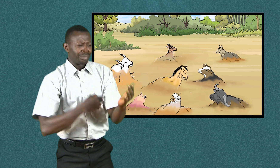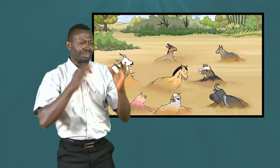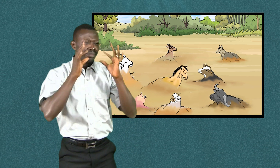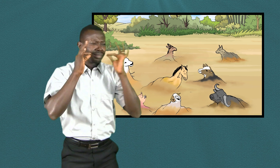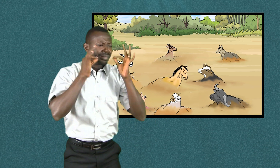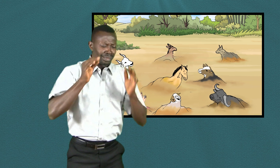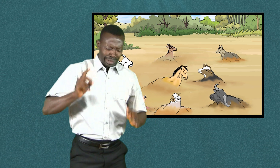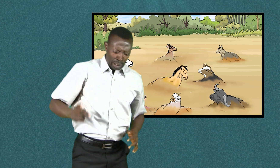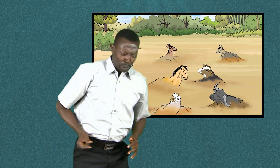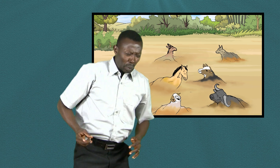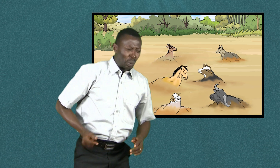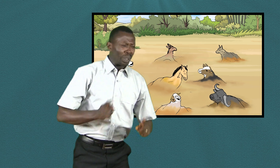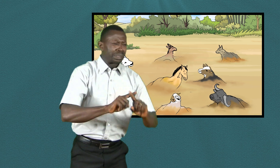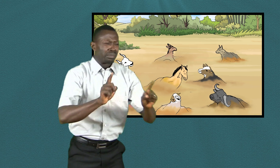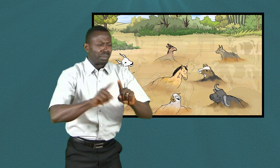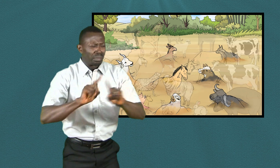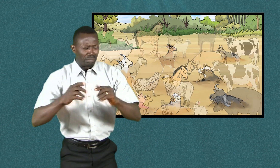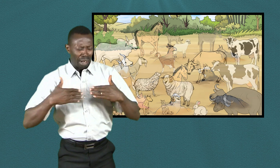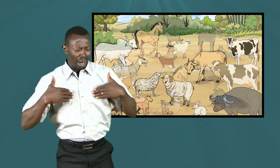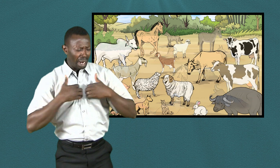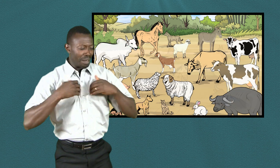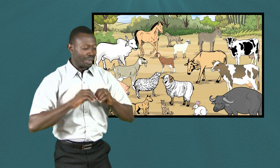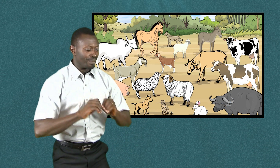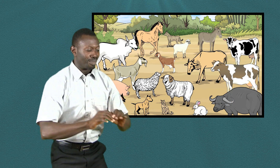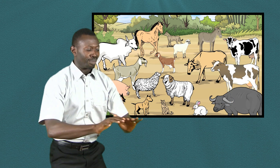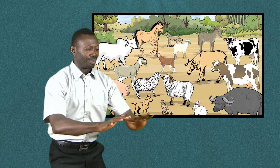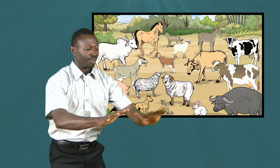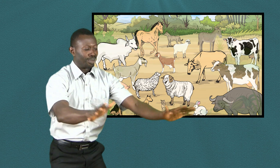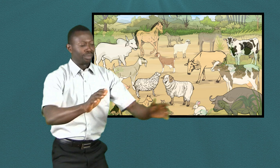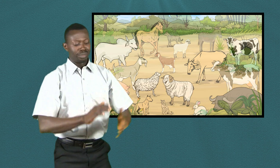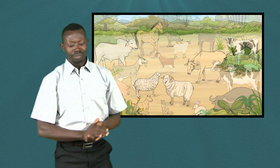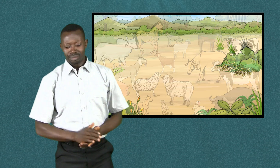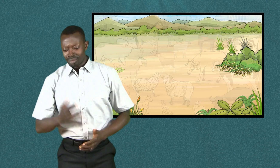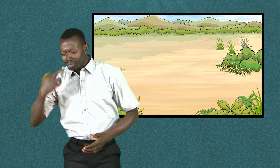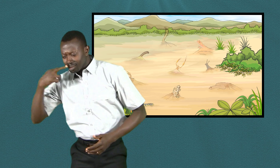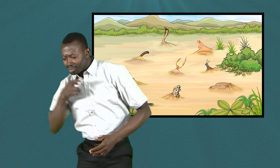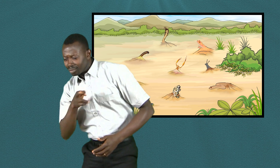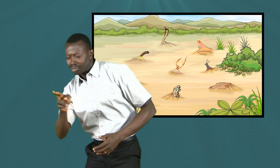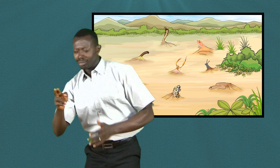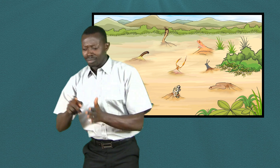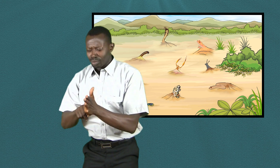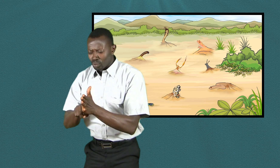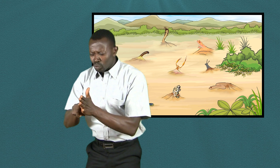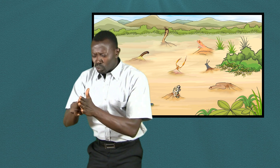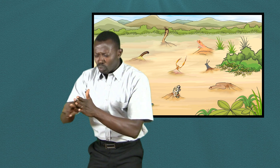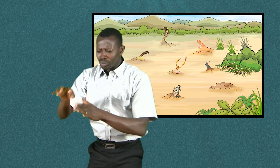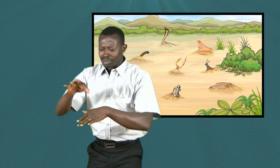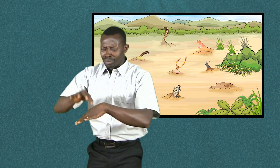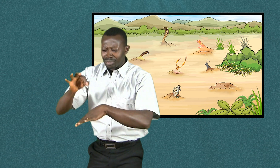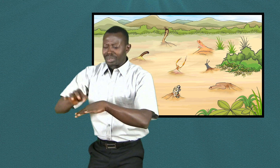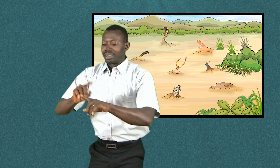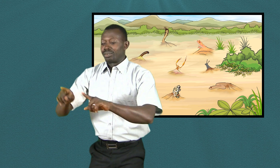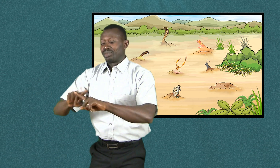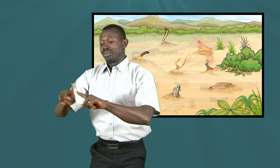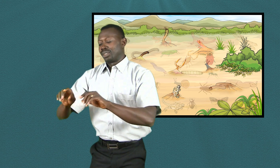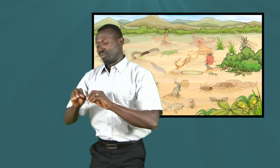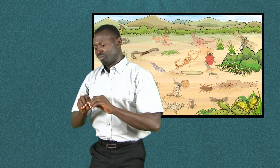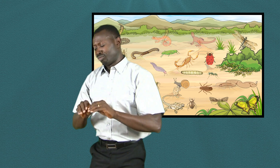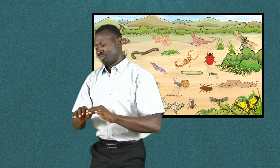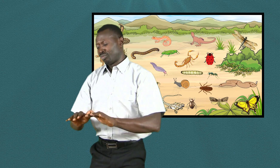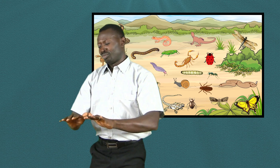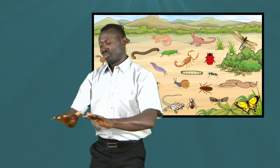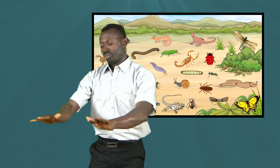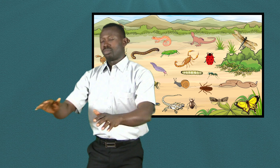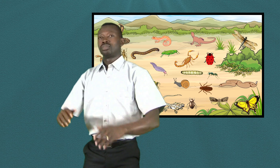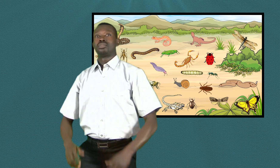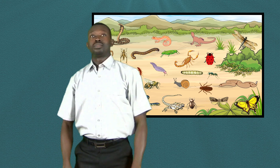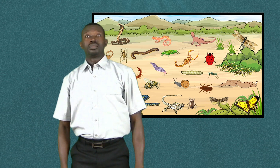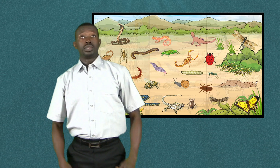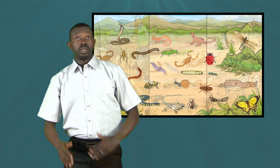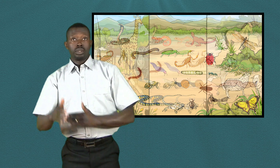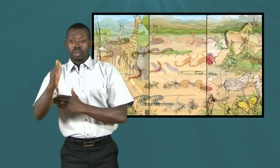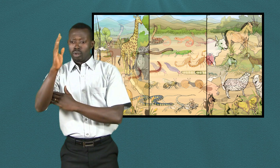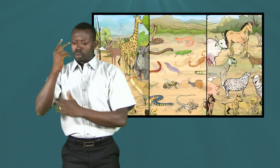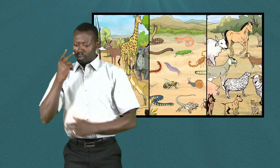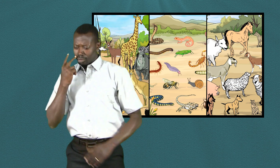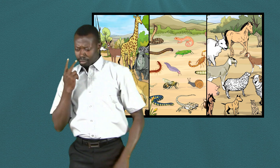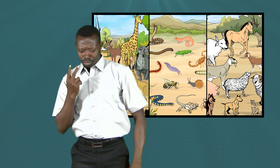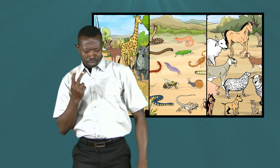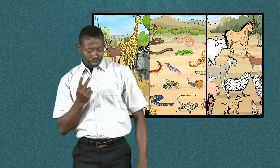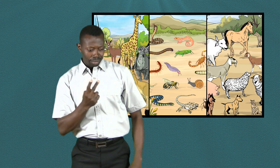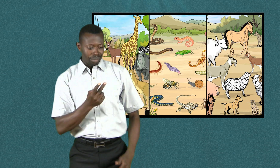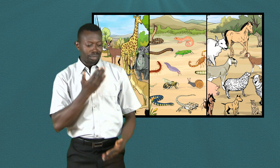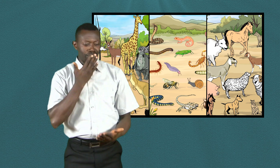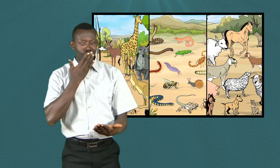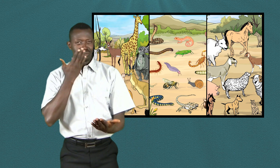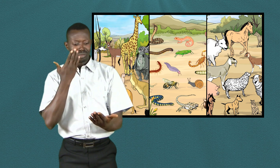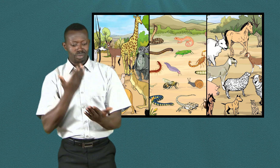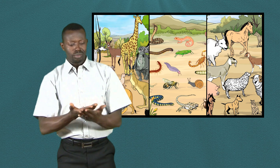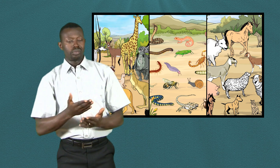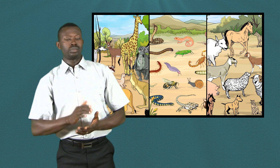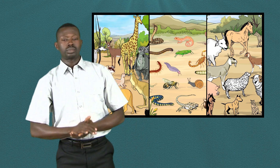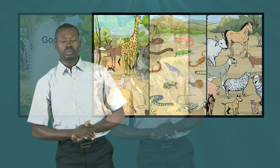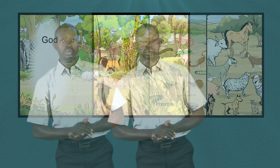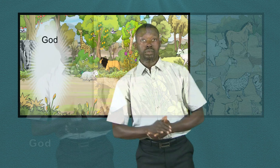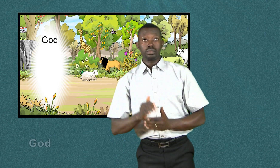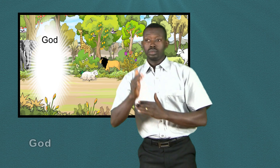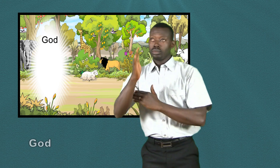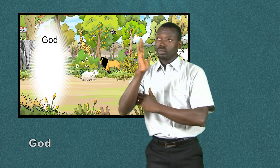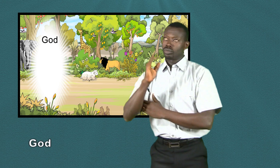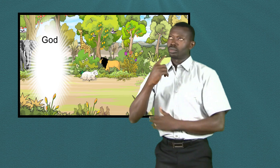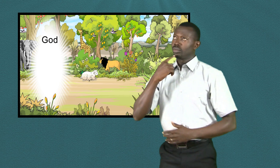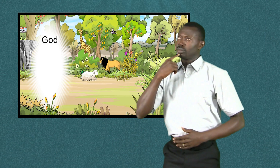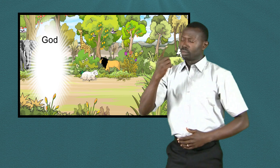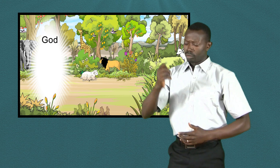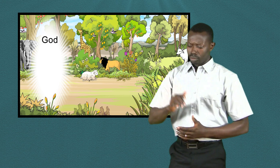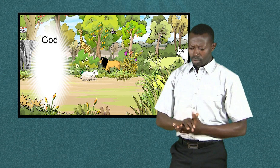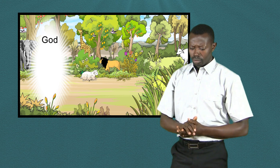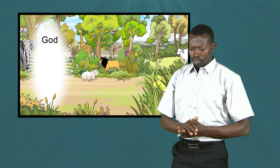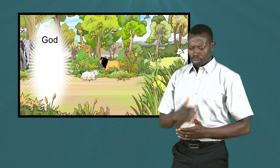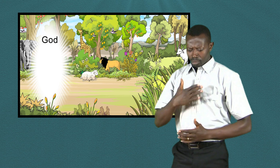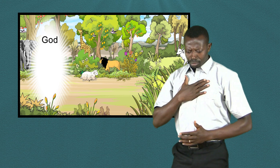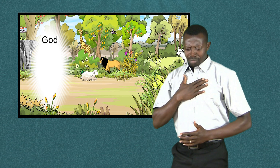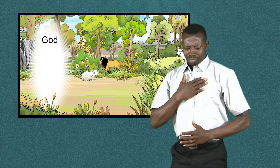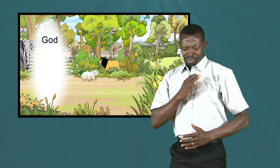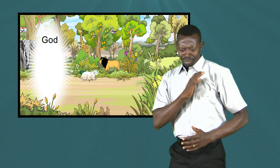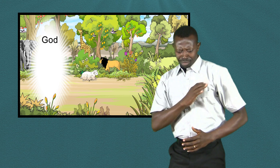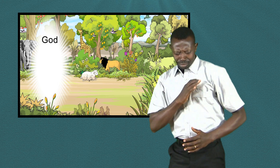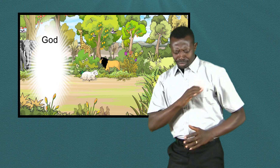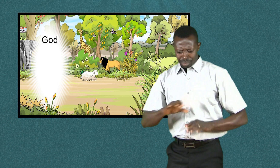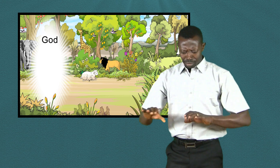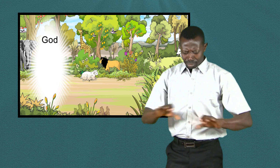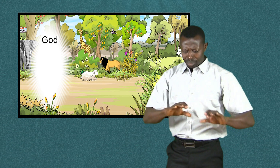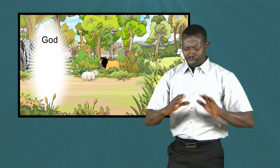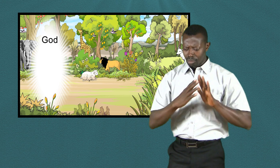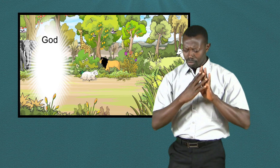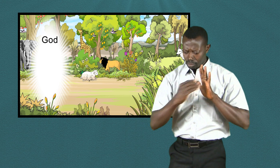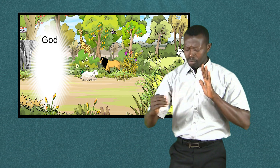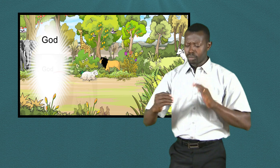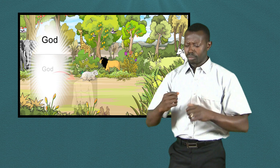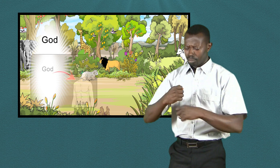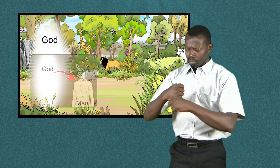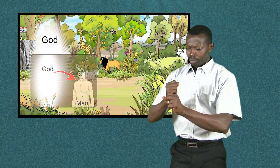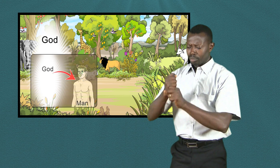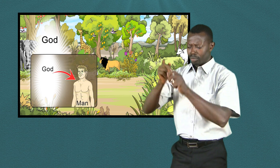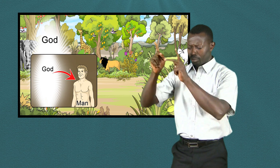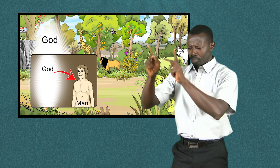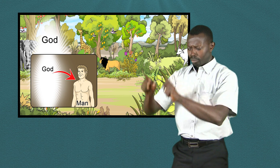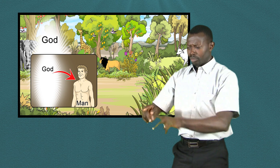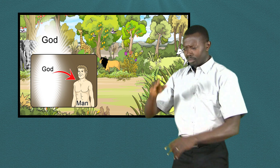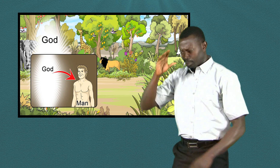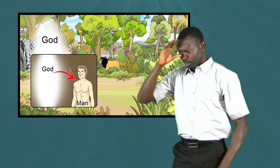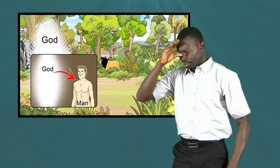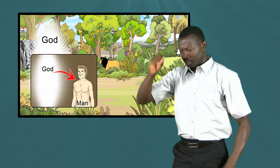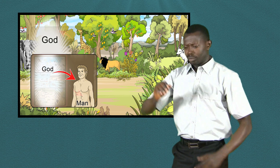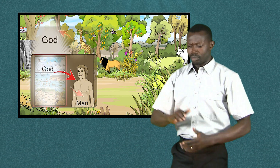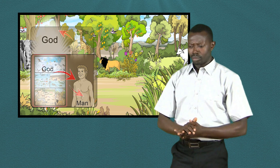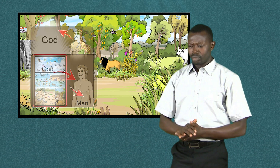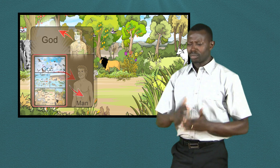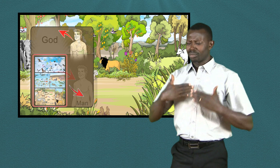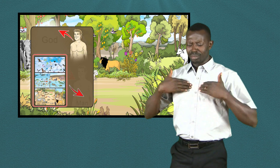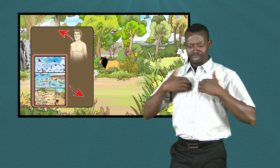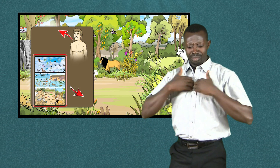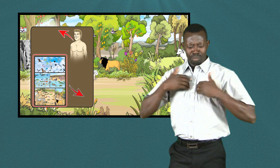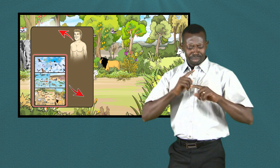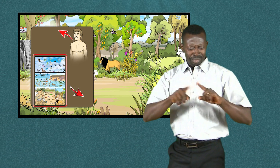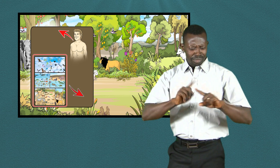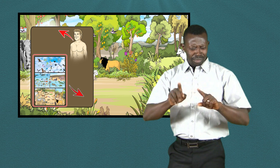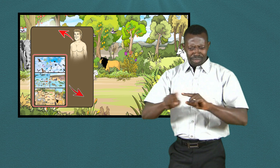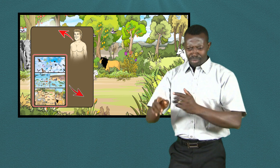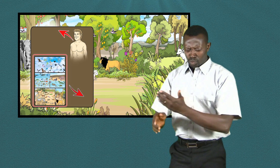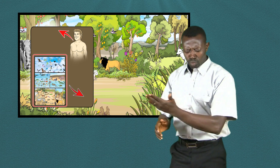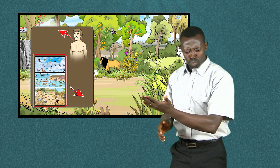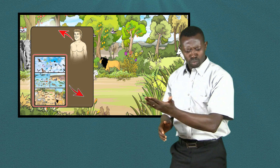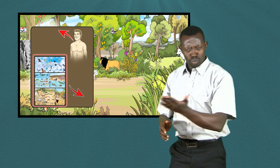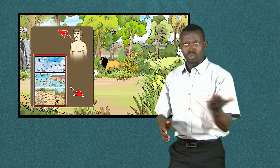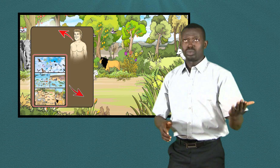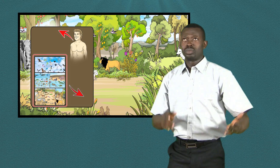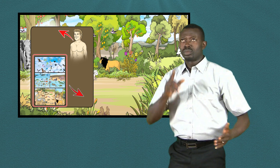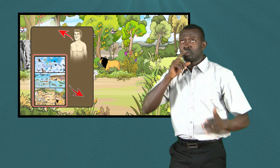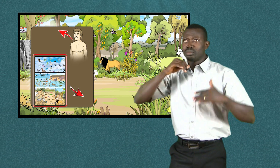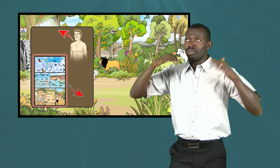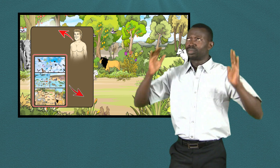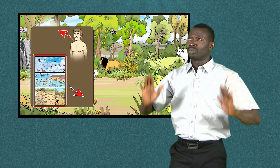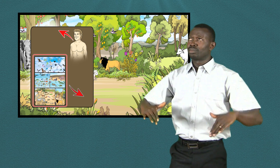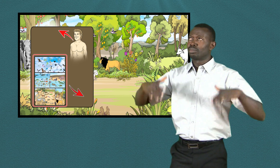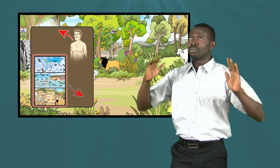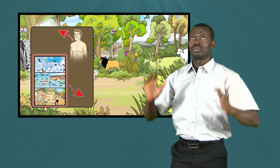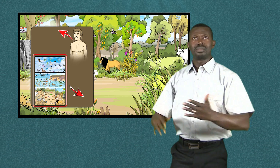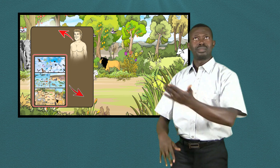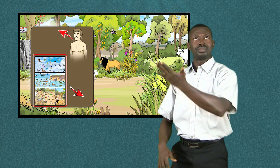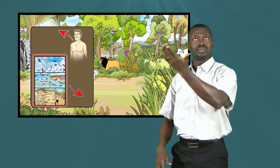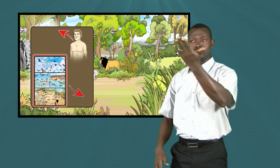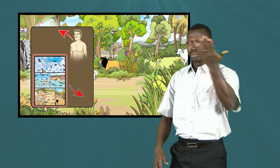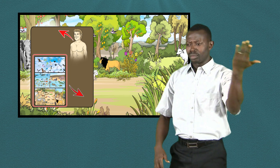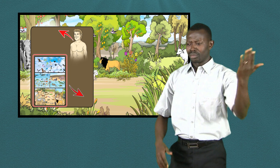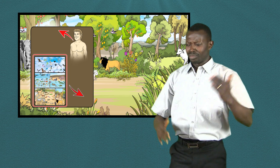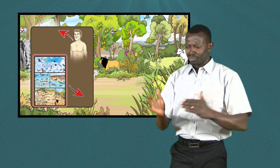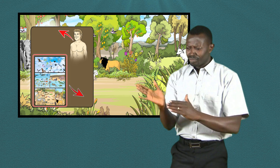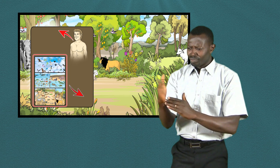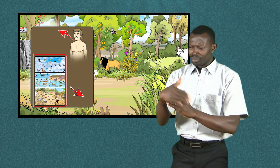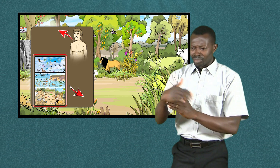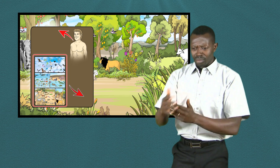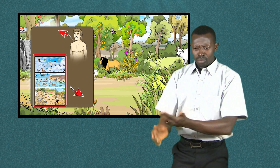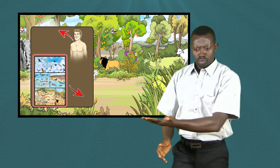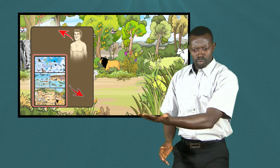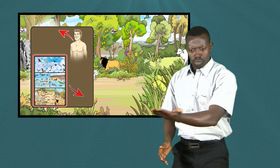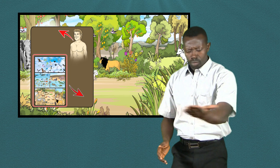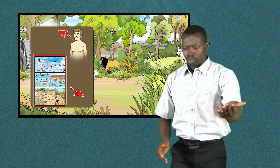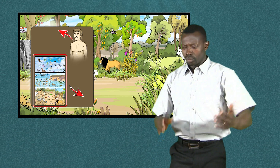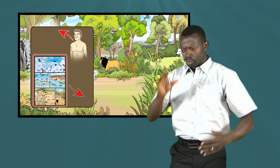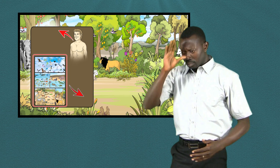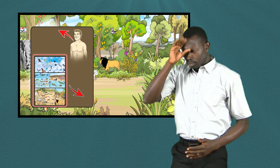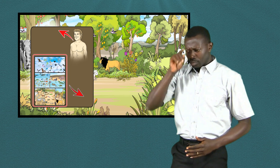Then God said, “Let Us make man in Our image, after Our likeness, to rule over the fish of the sea and the birds of the air, over the livestock, and over all the earth itself and every creature that crawls upon it.”